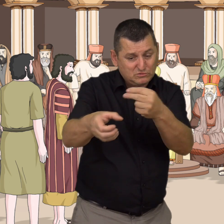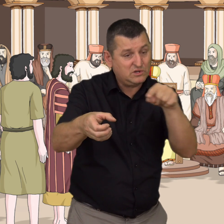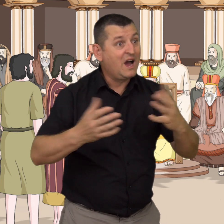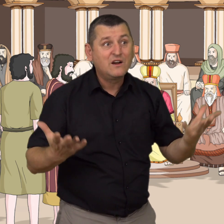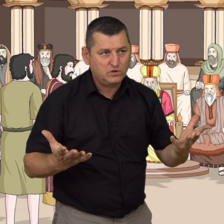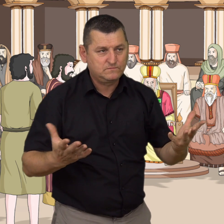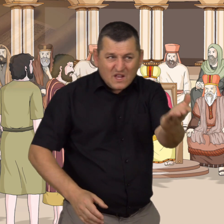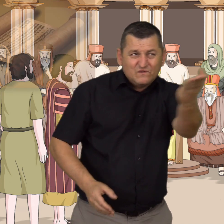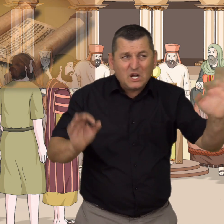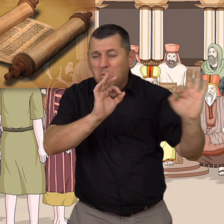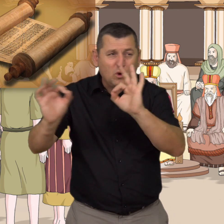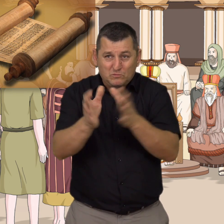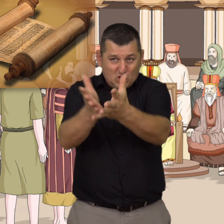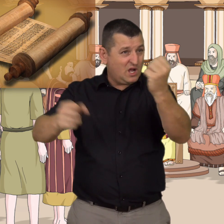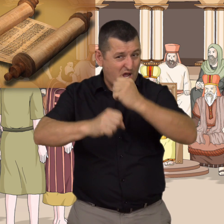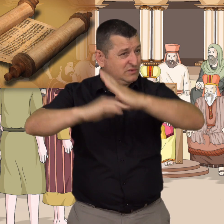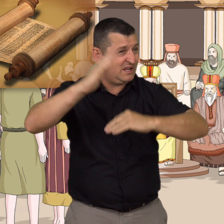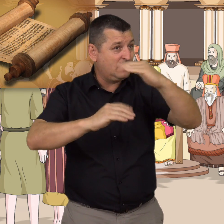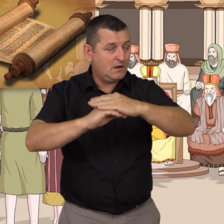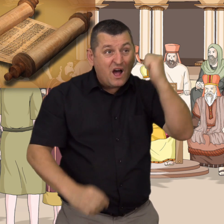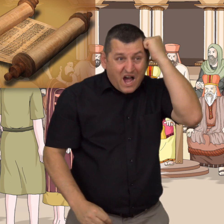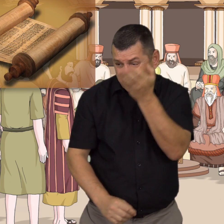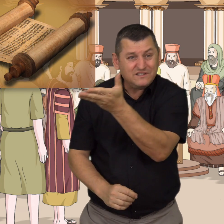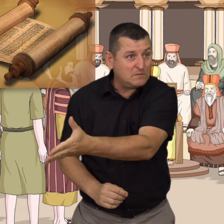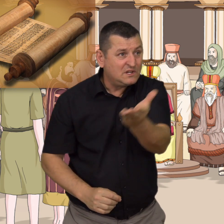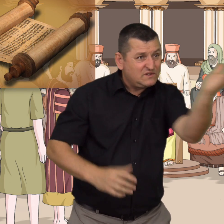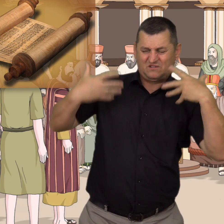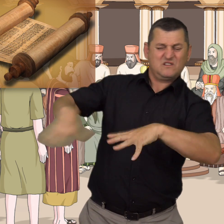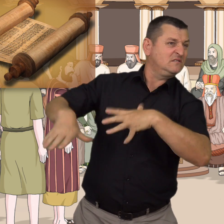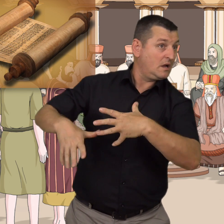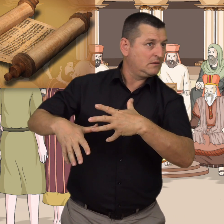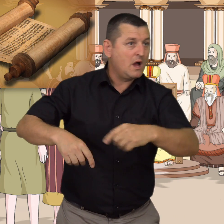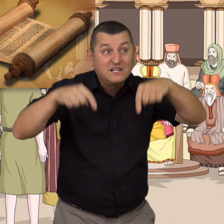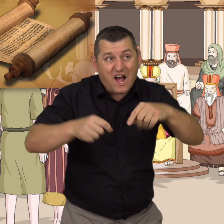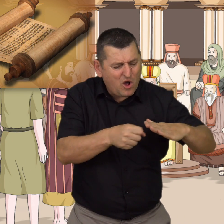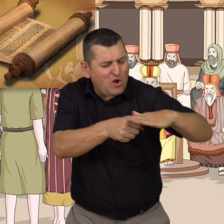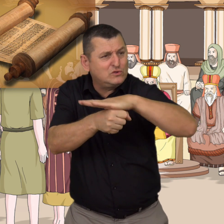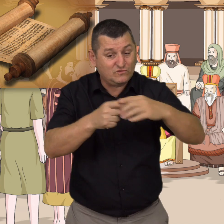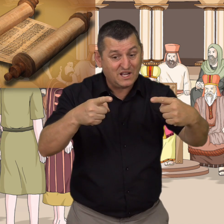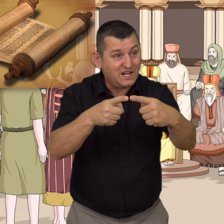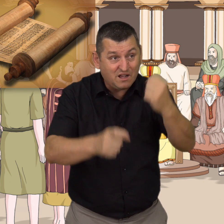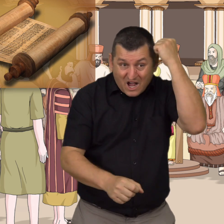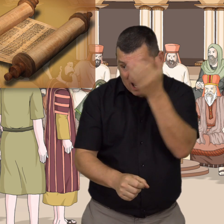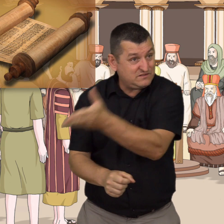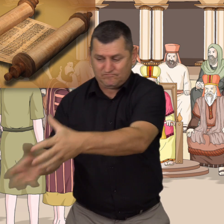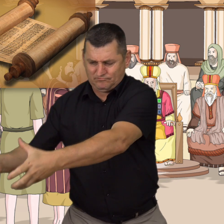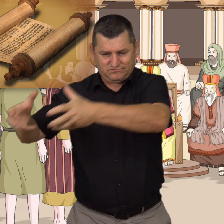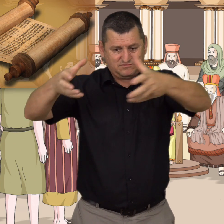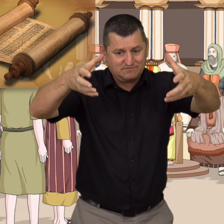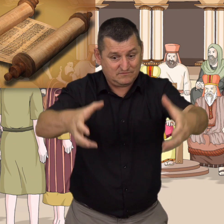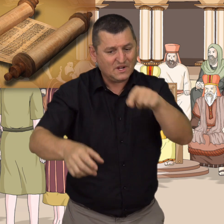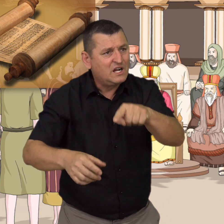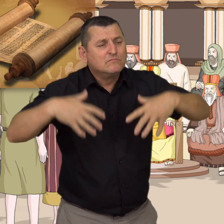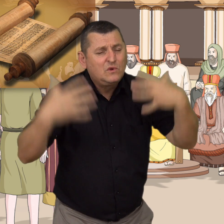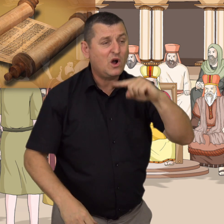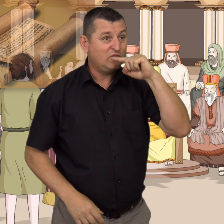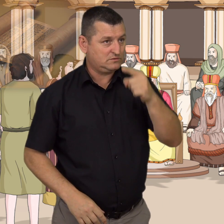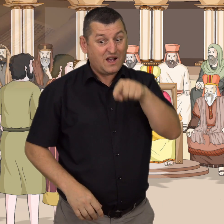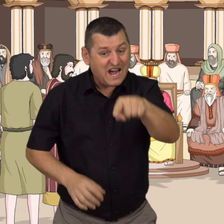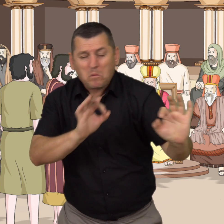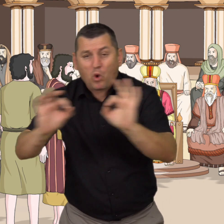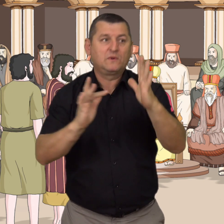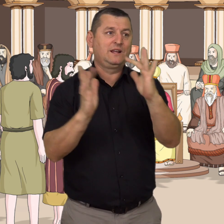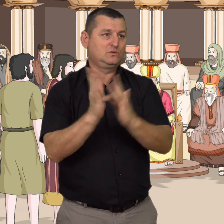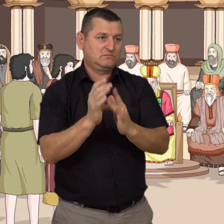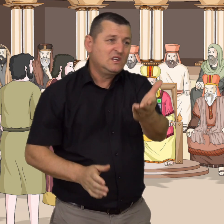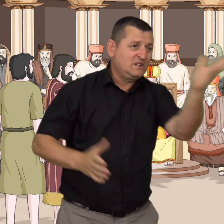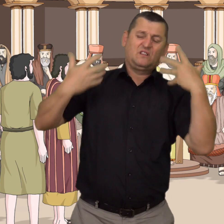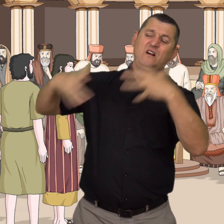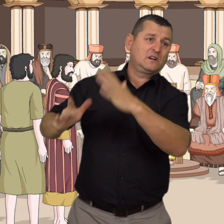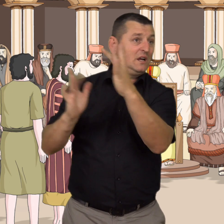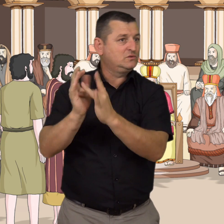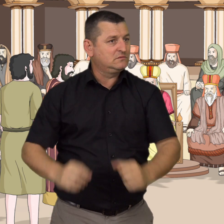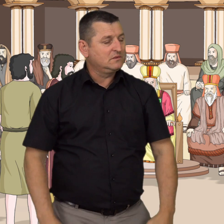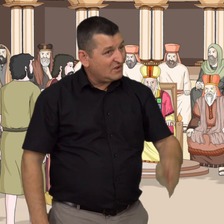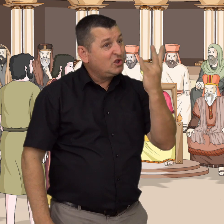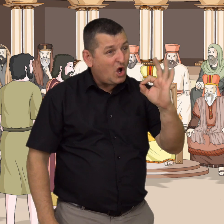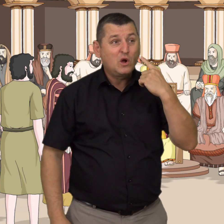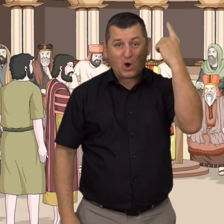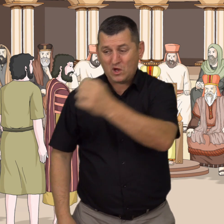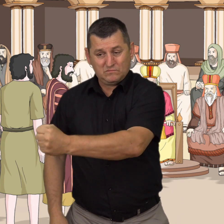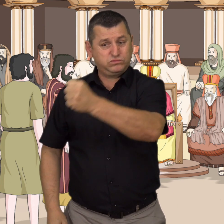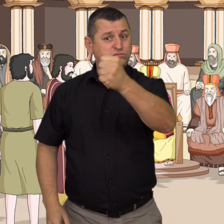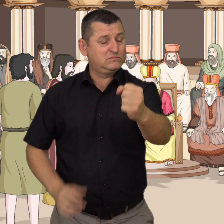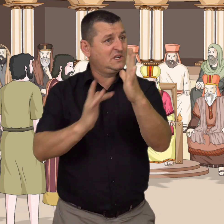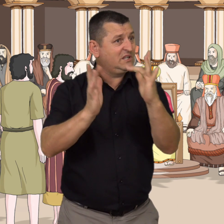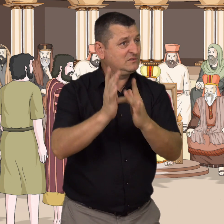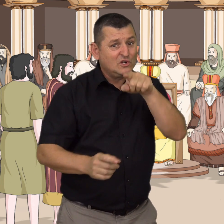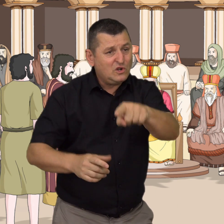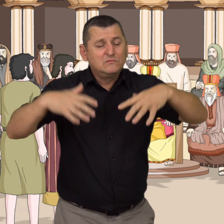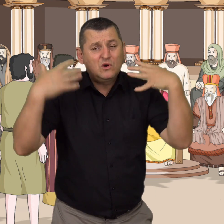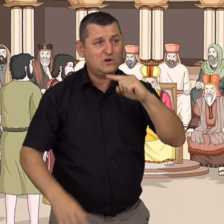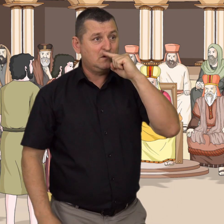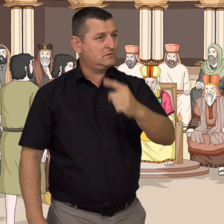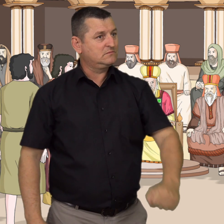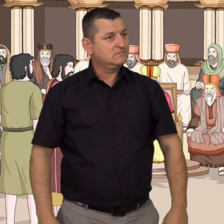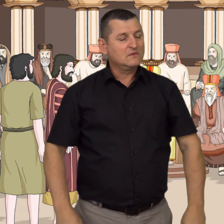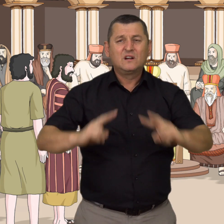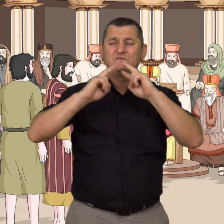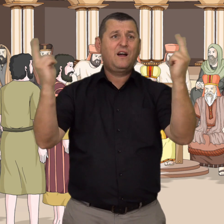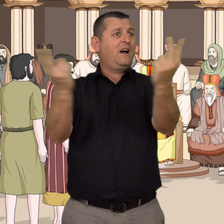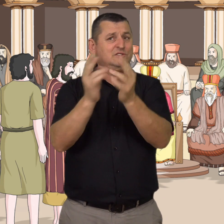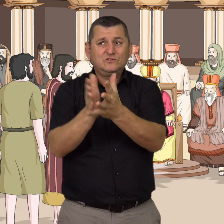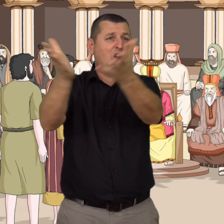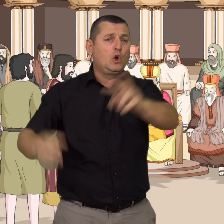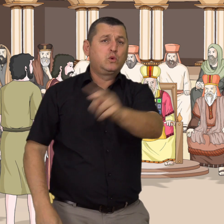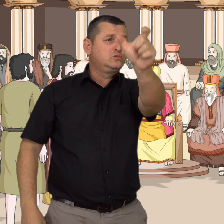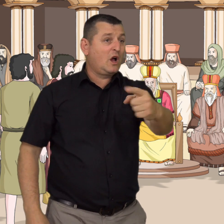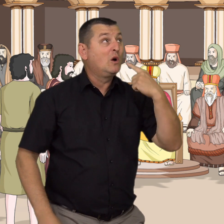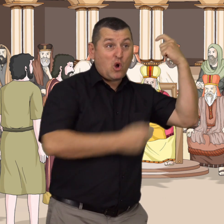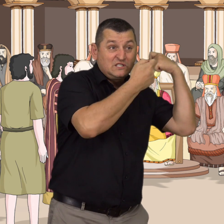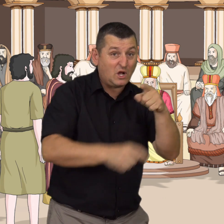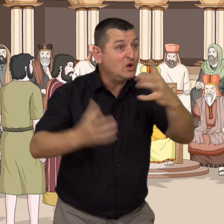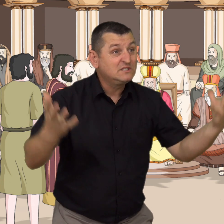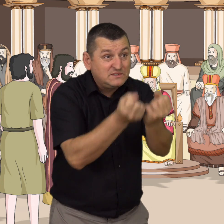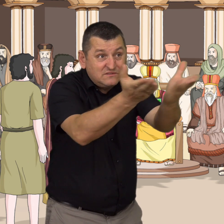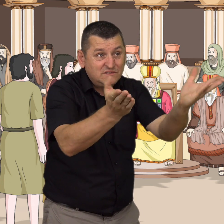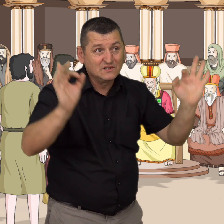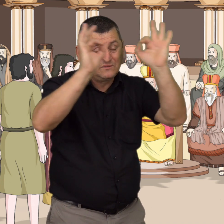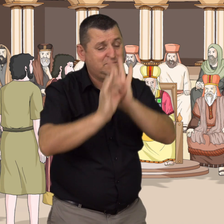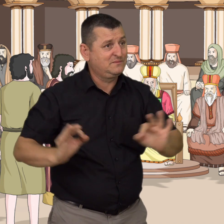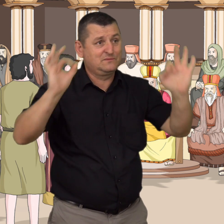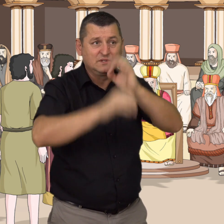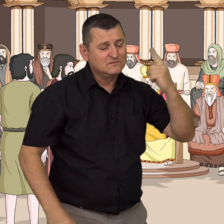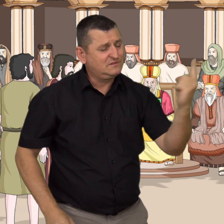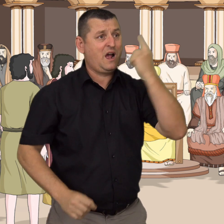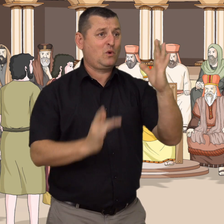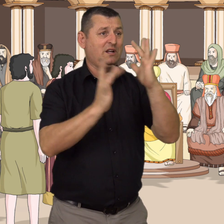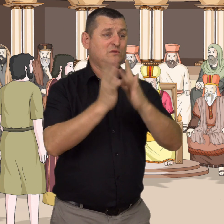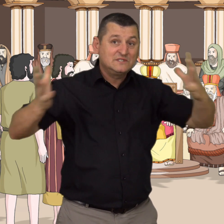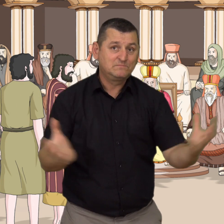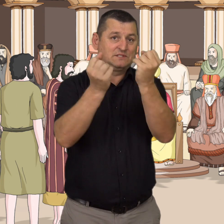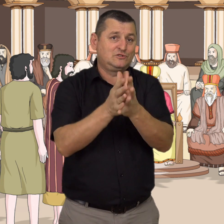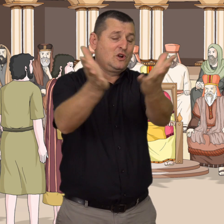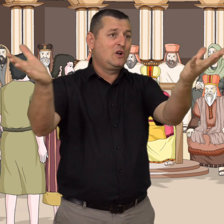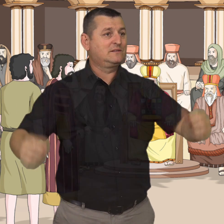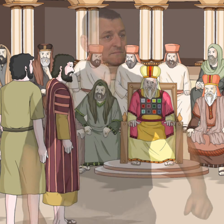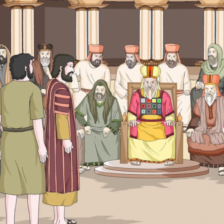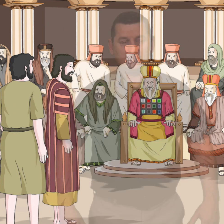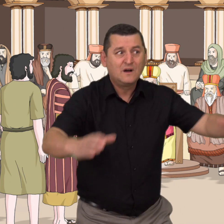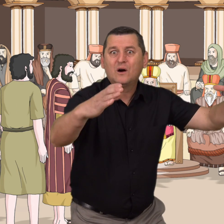This Jesus is ‘the stone you builders rejected, which has become the cornerstone.’ Salvation exists in no one else, for there is no other name under heaven given to men by which we must be saved.”